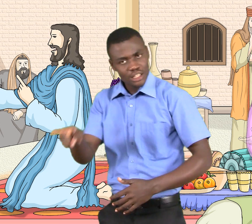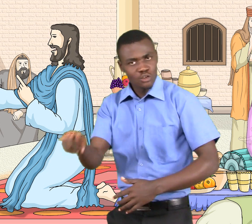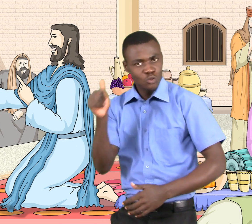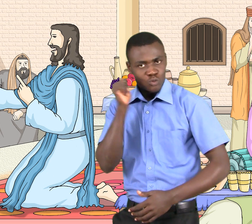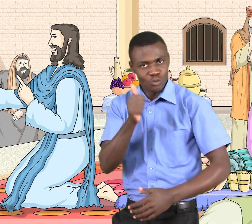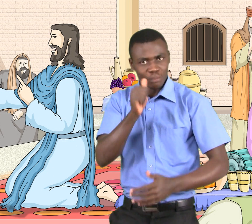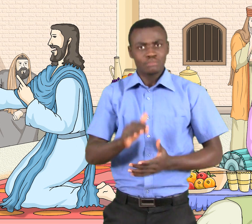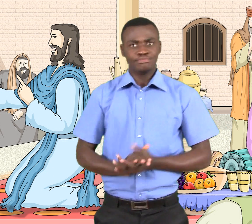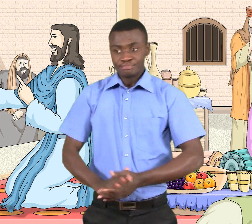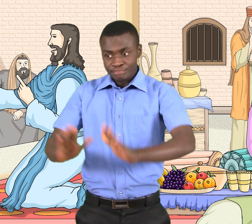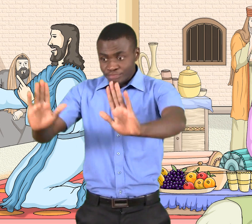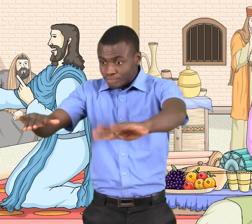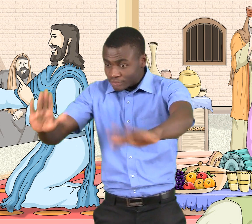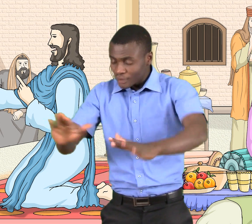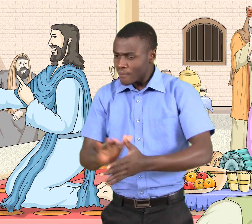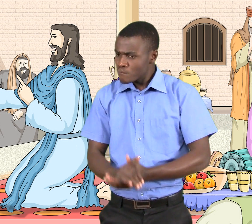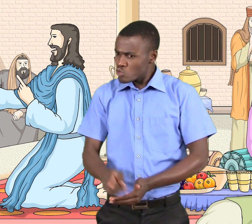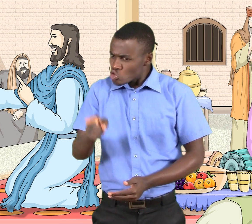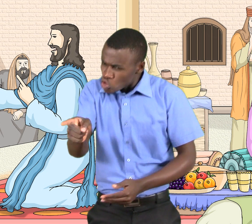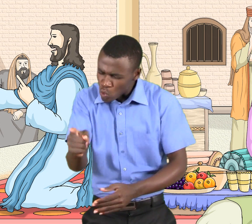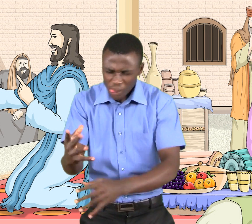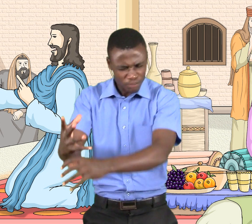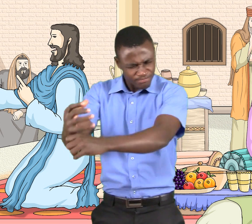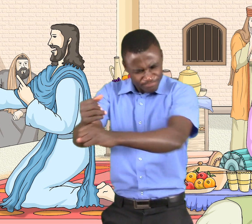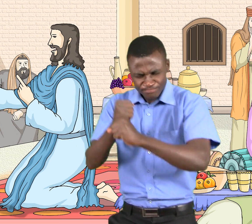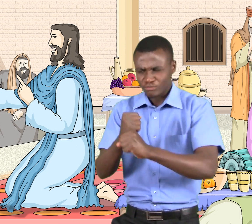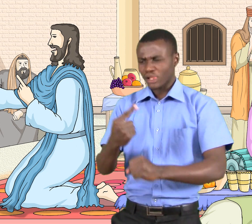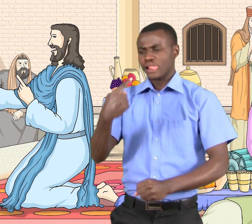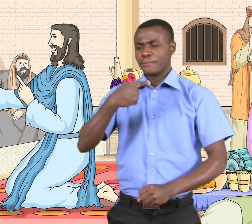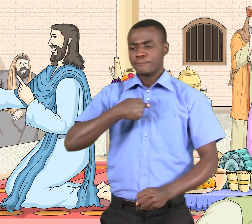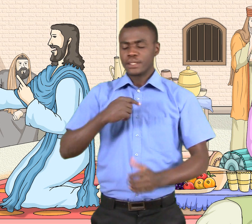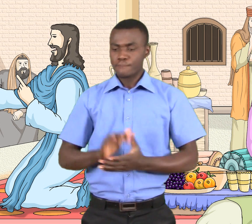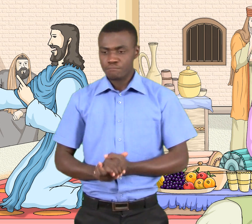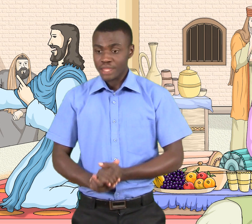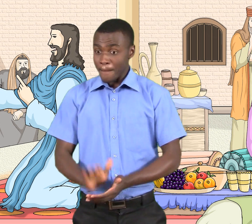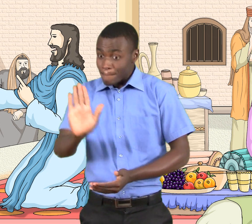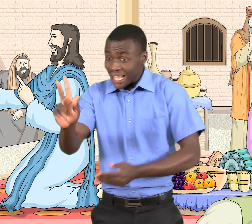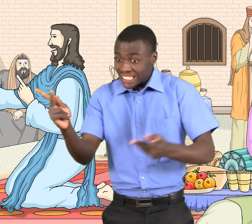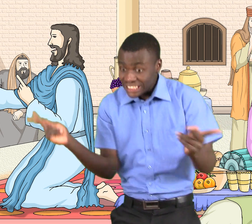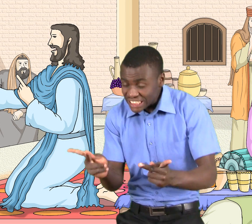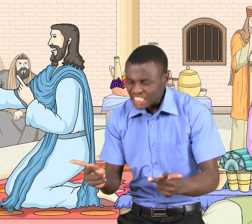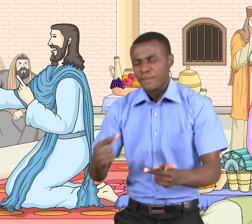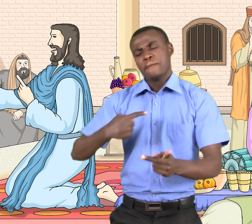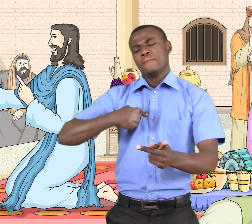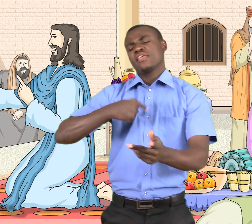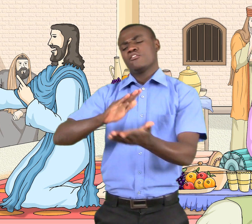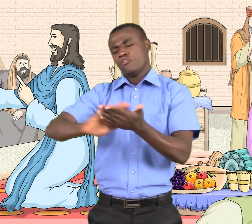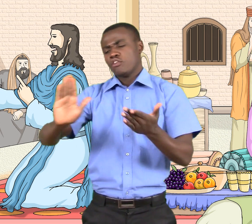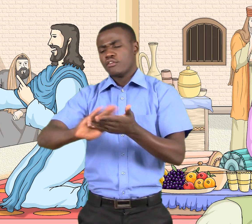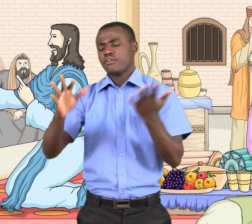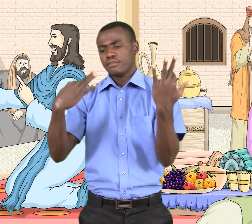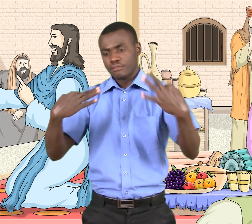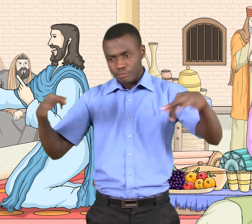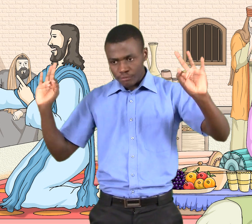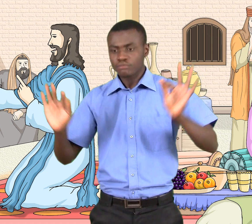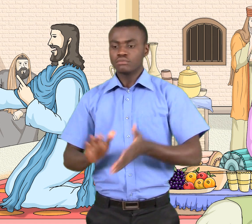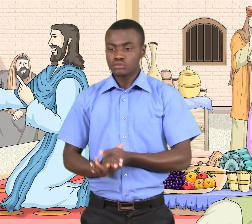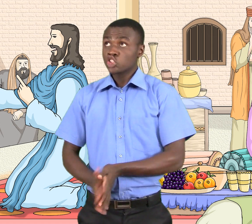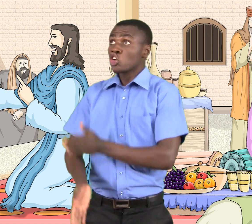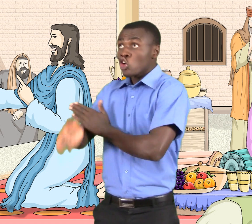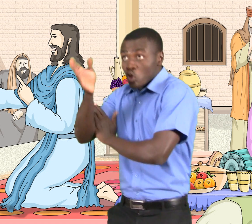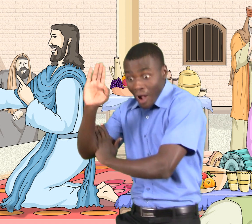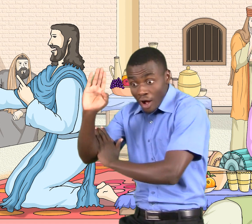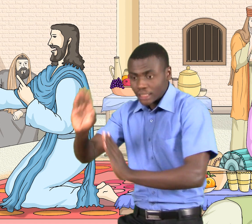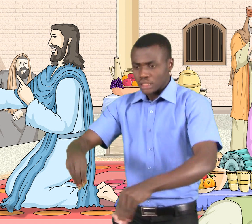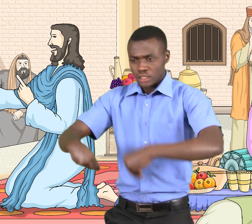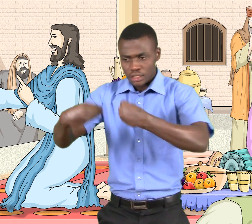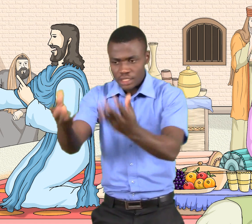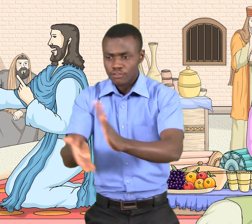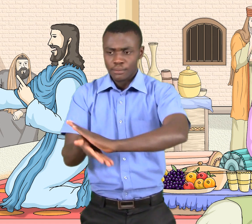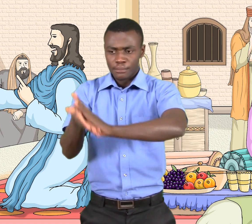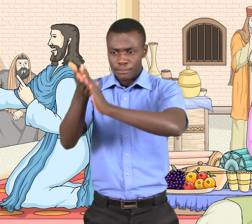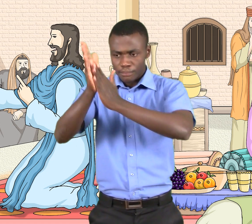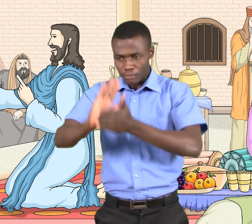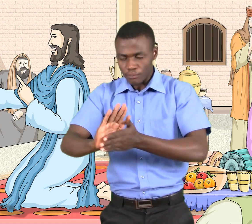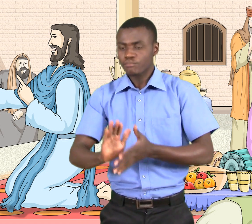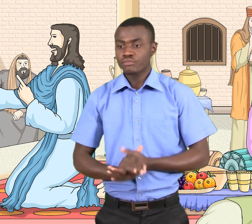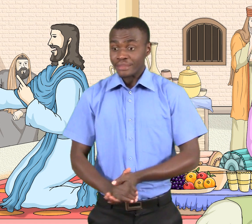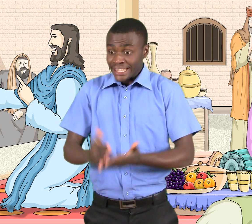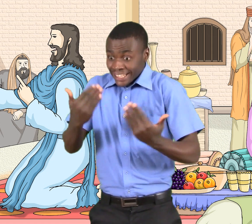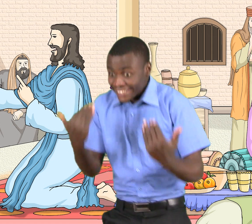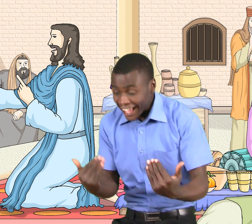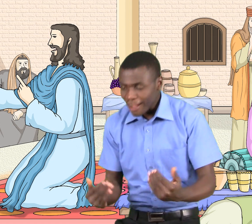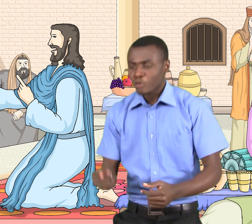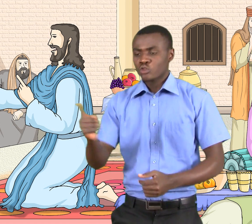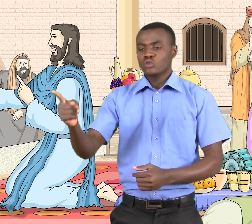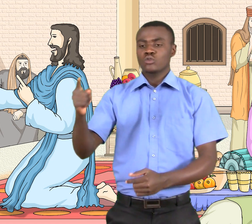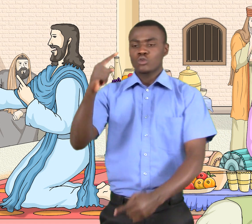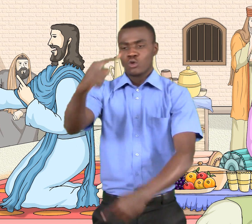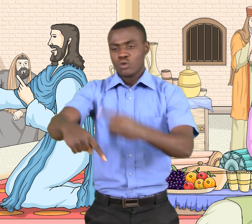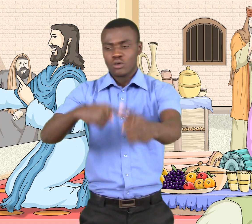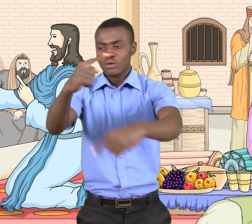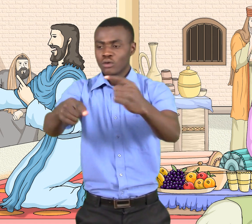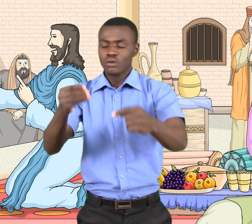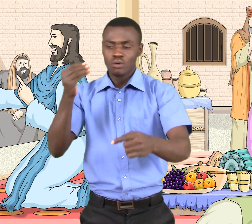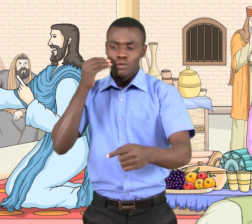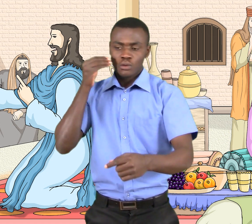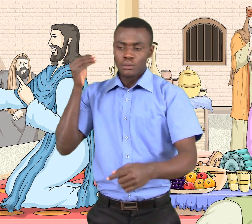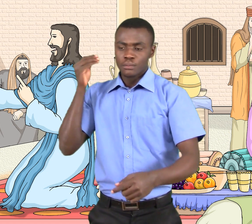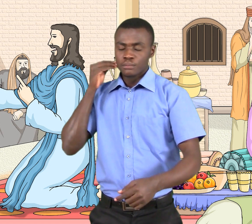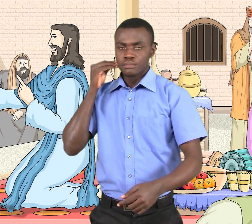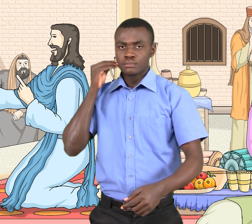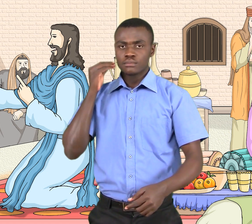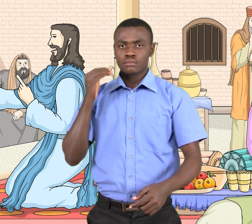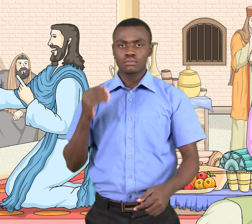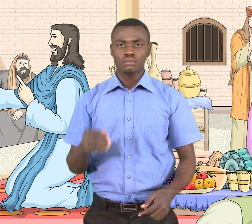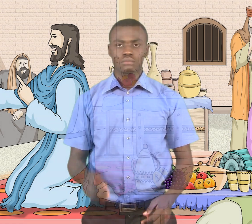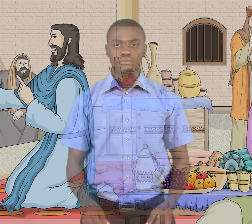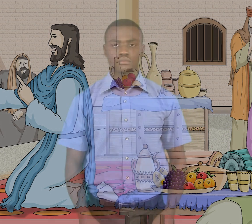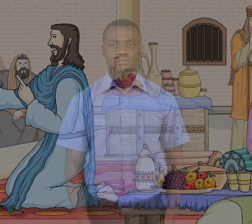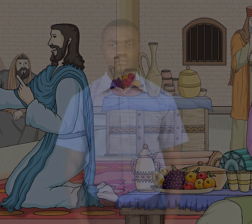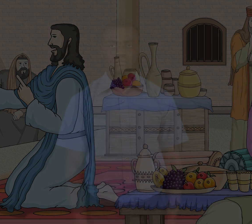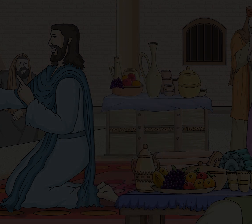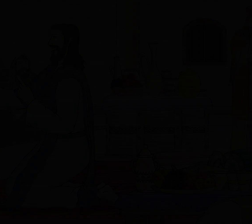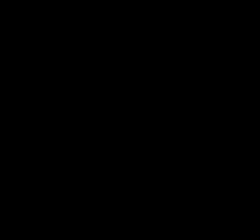And Jesus told the woman, “Your faith has saved you; go in peace.”